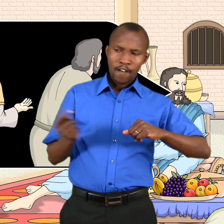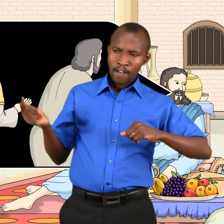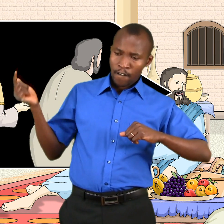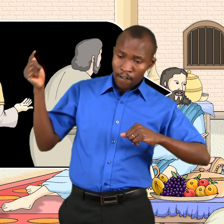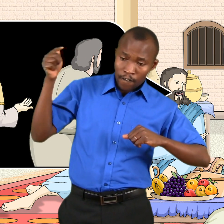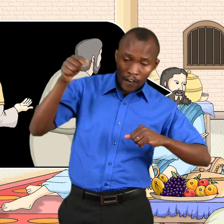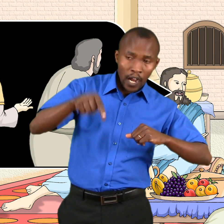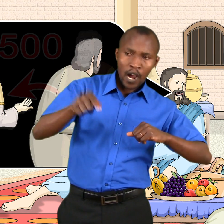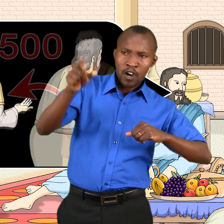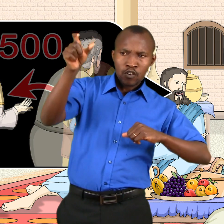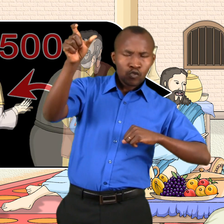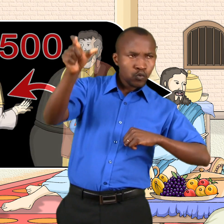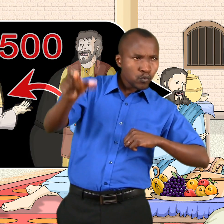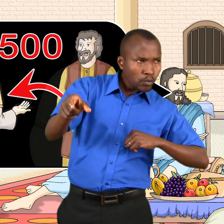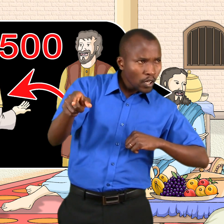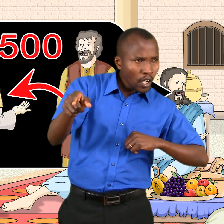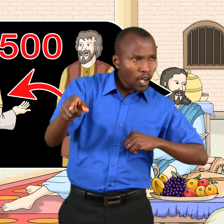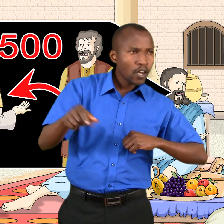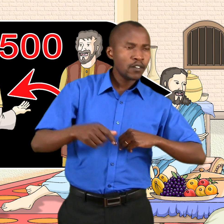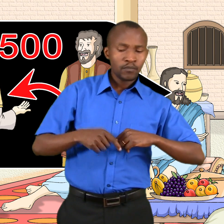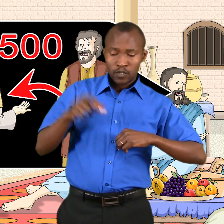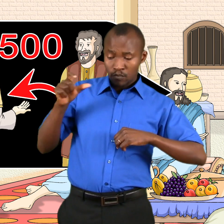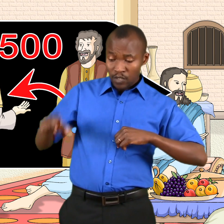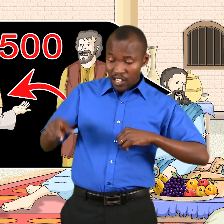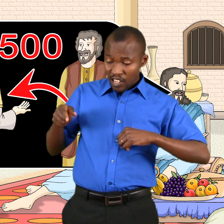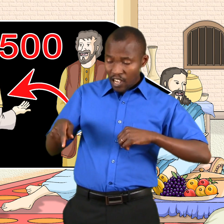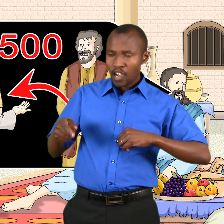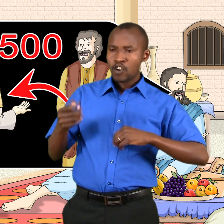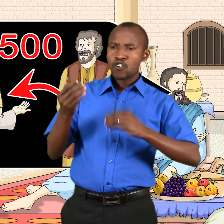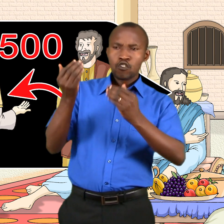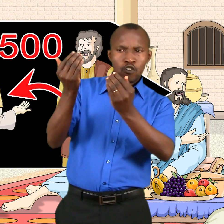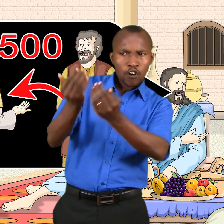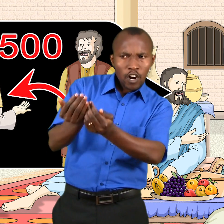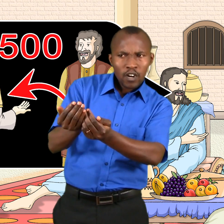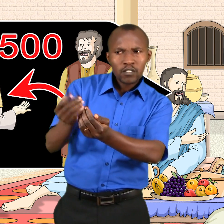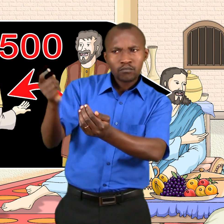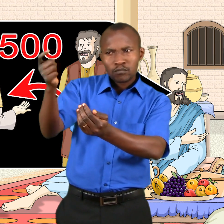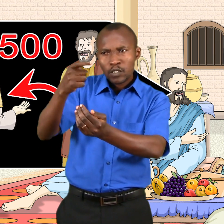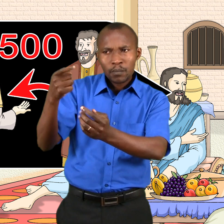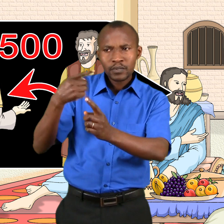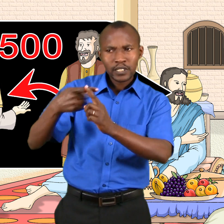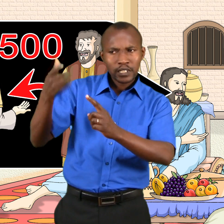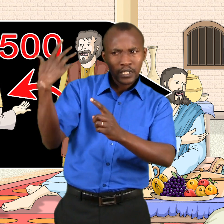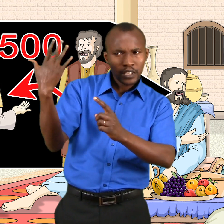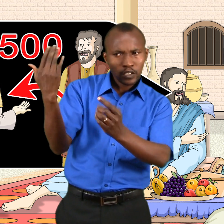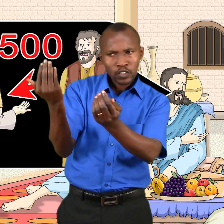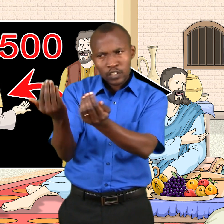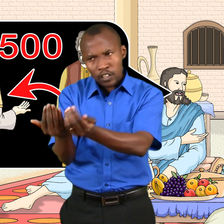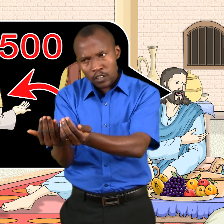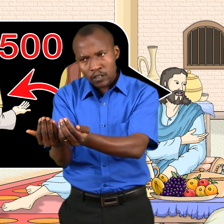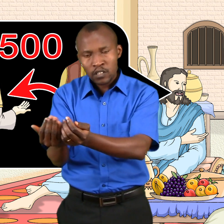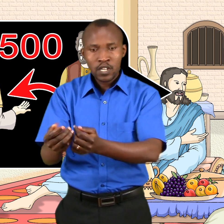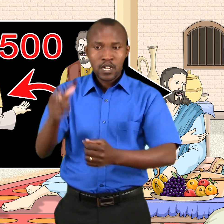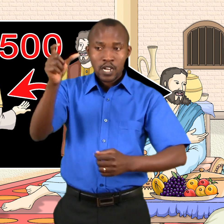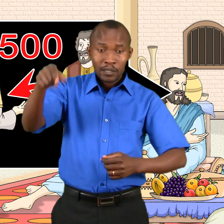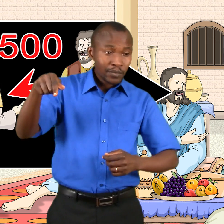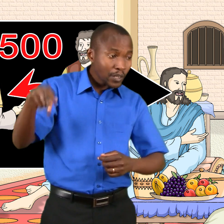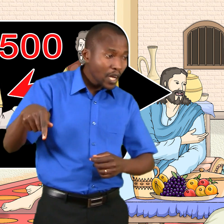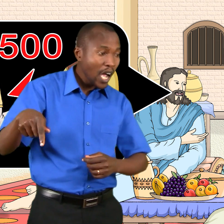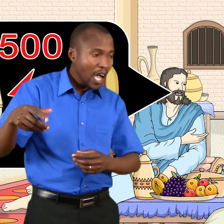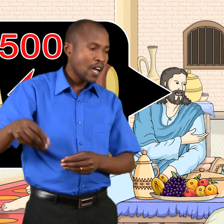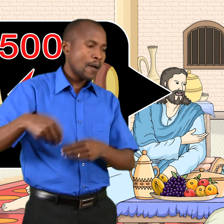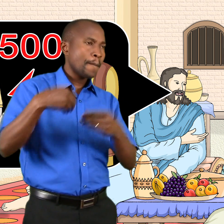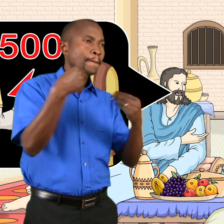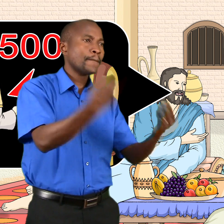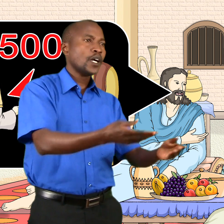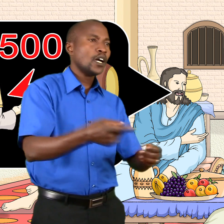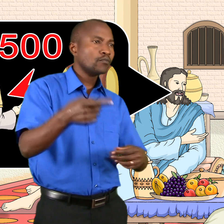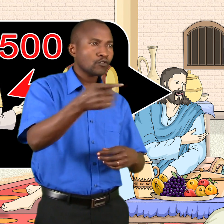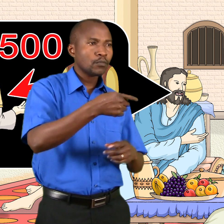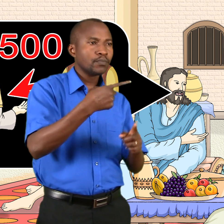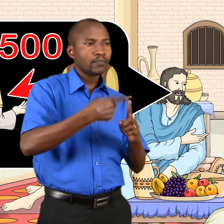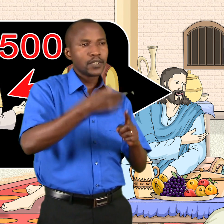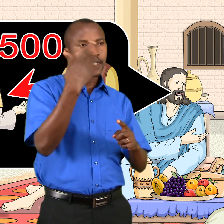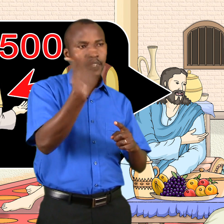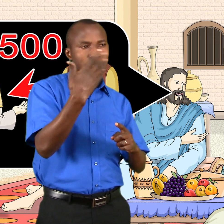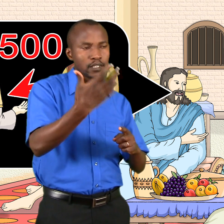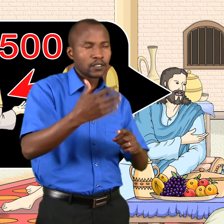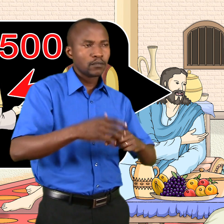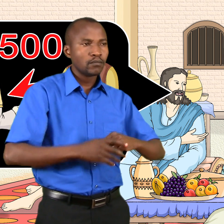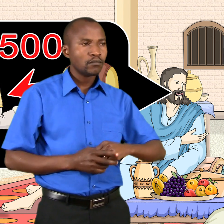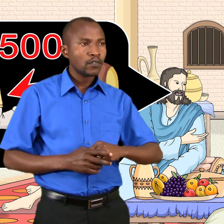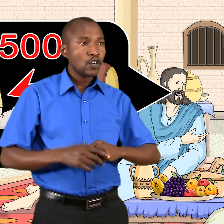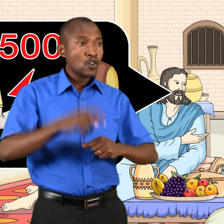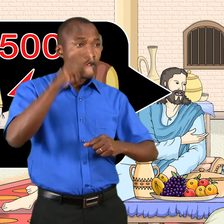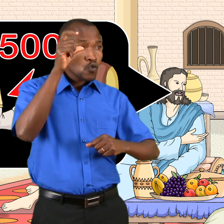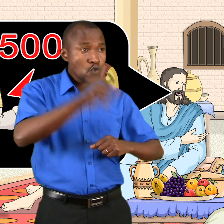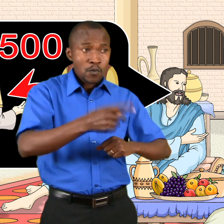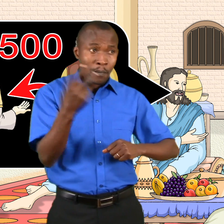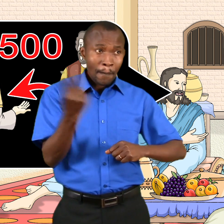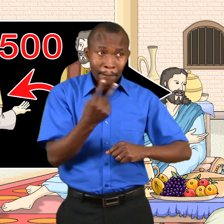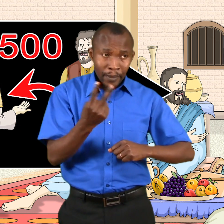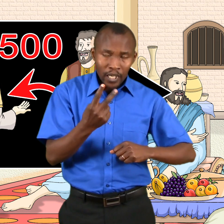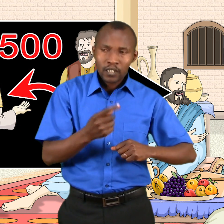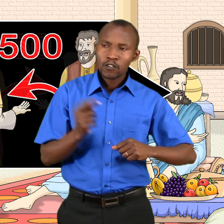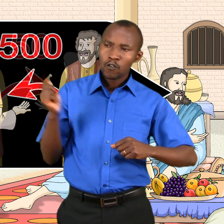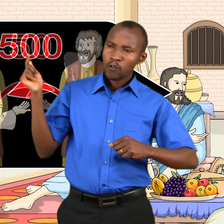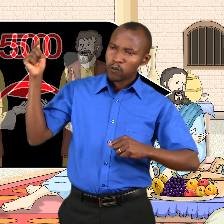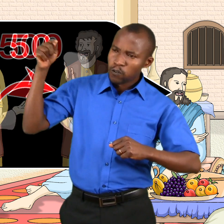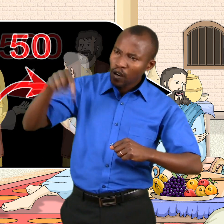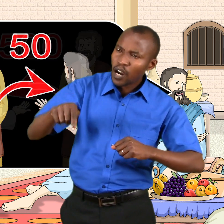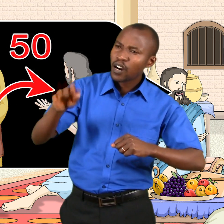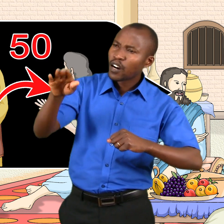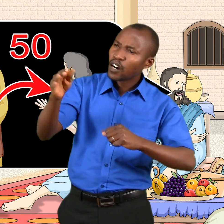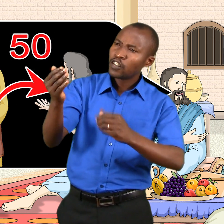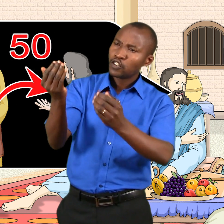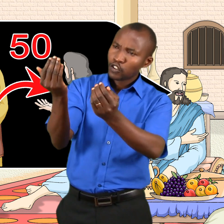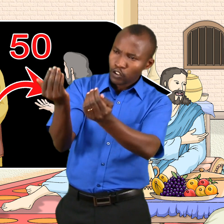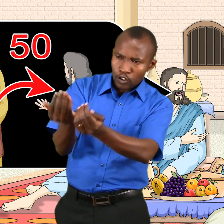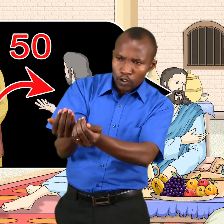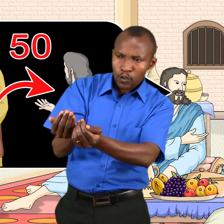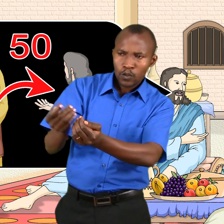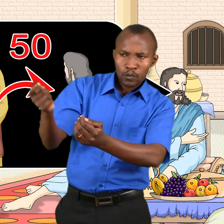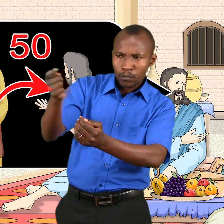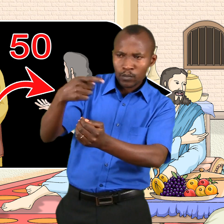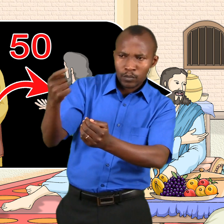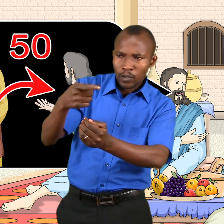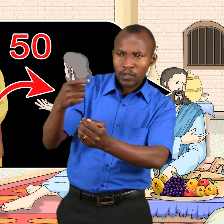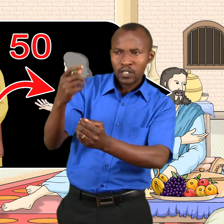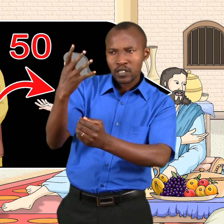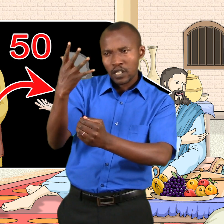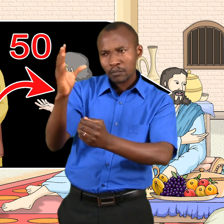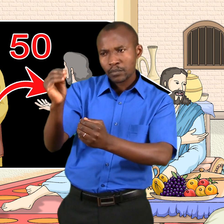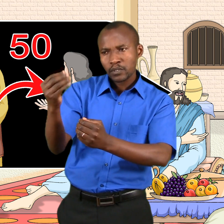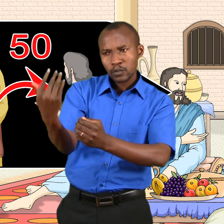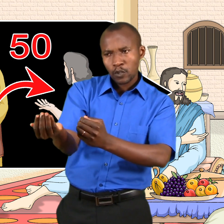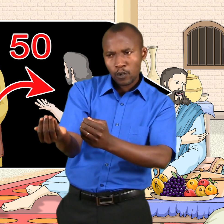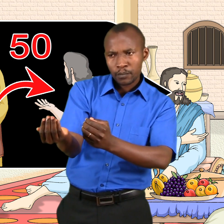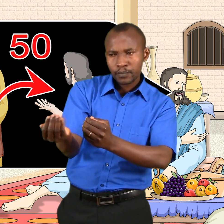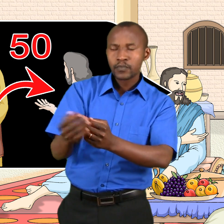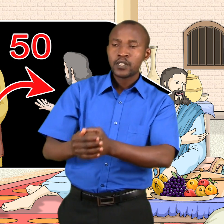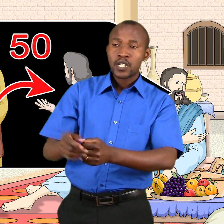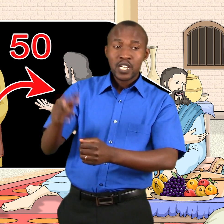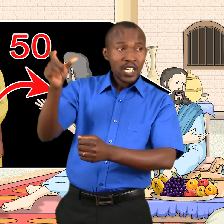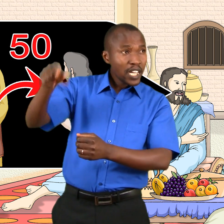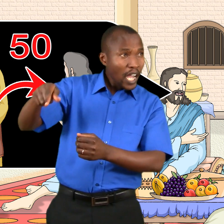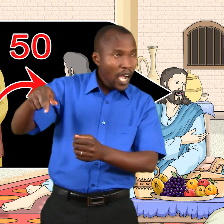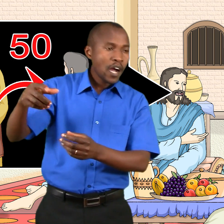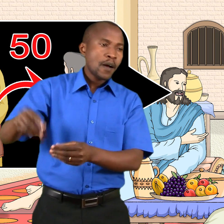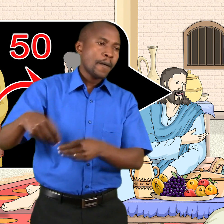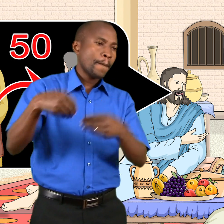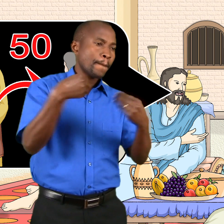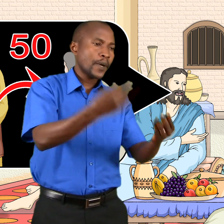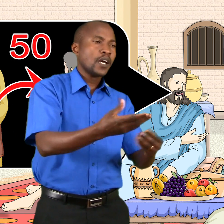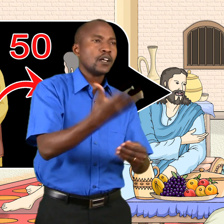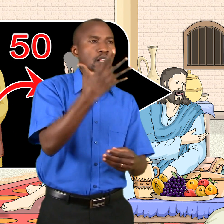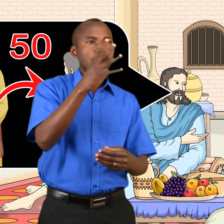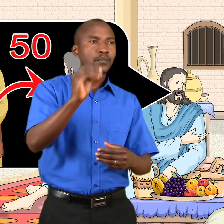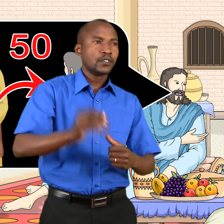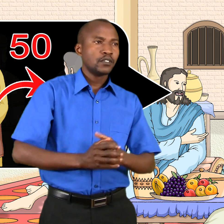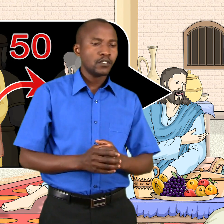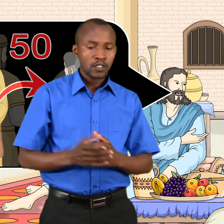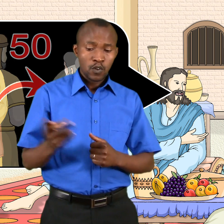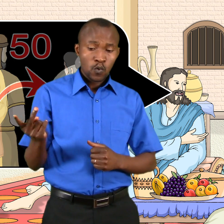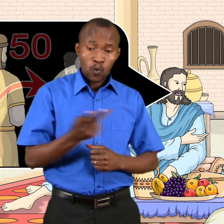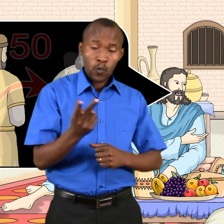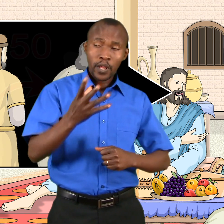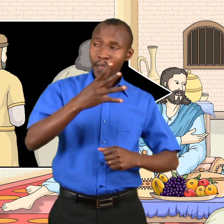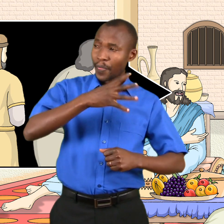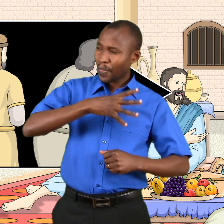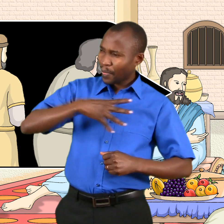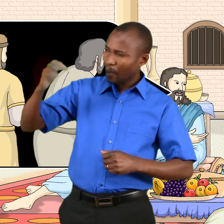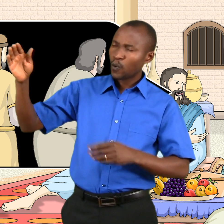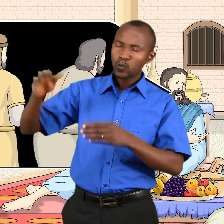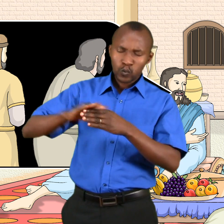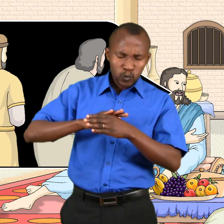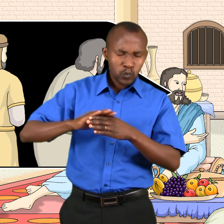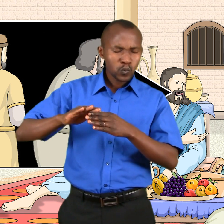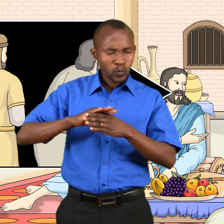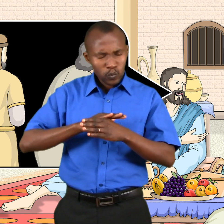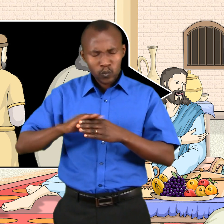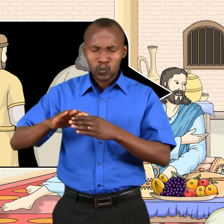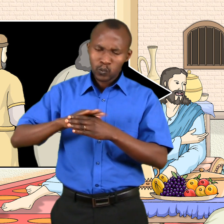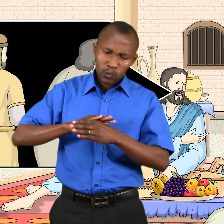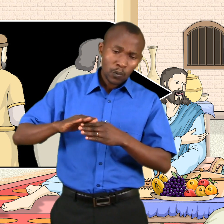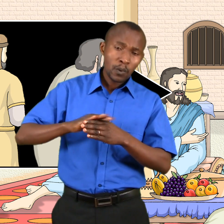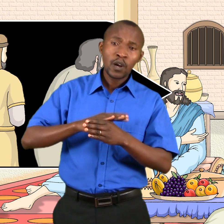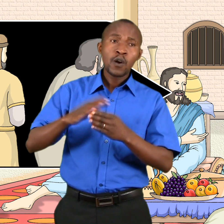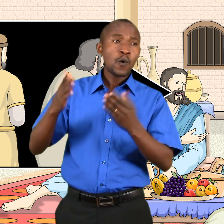One owed him five hundred denarii, and the other fifty.